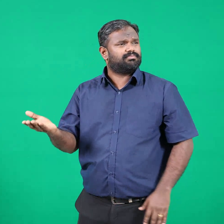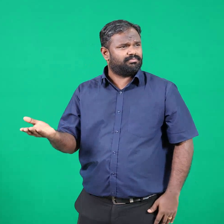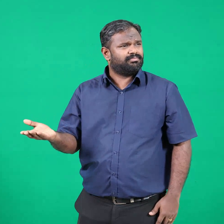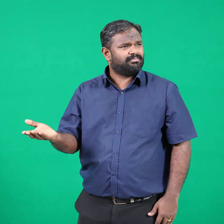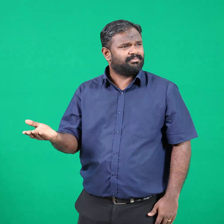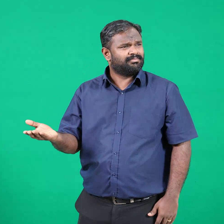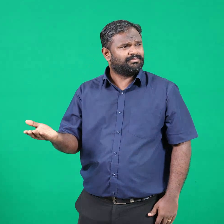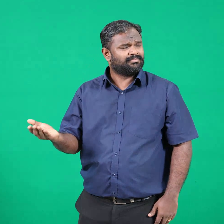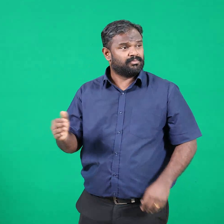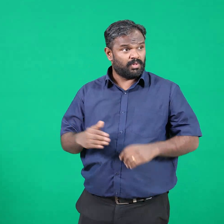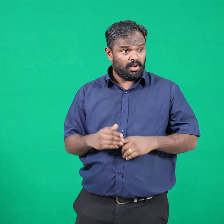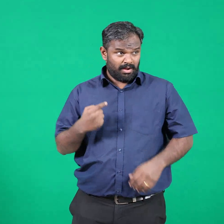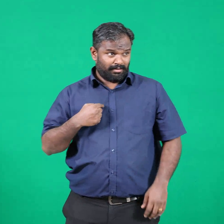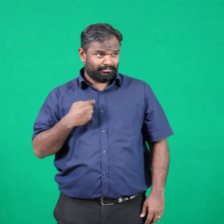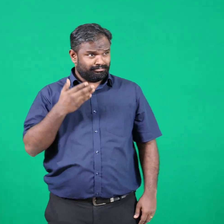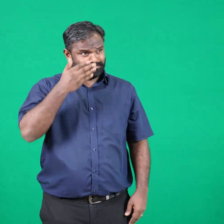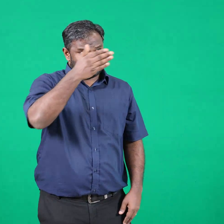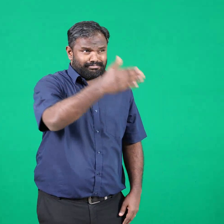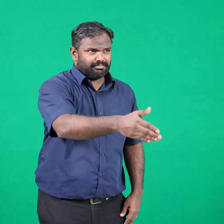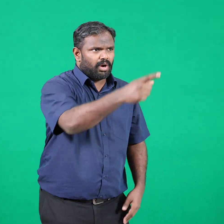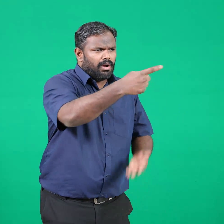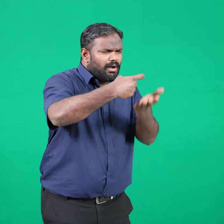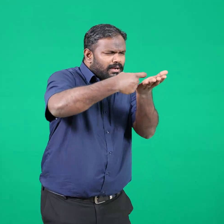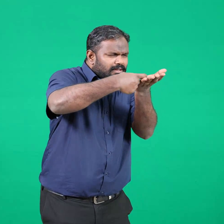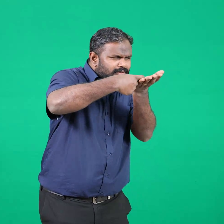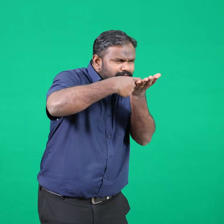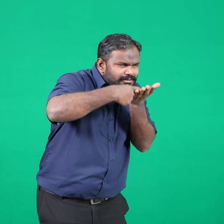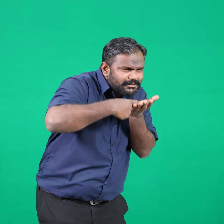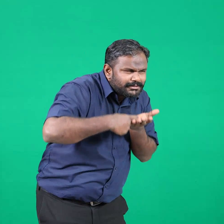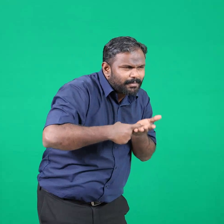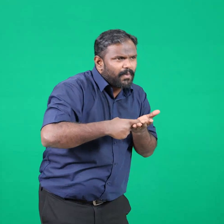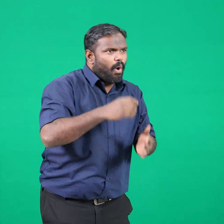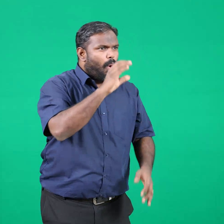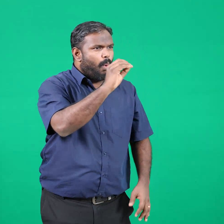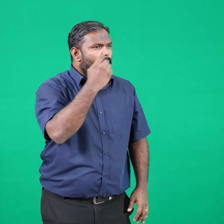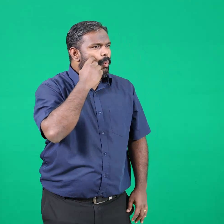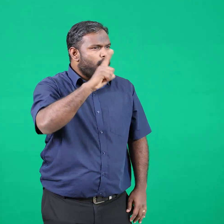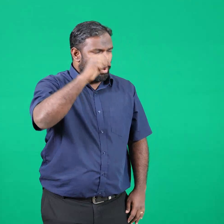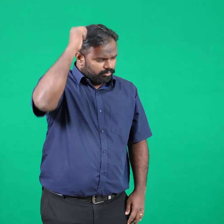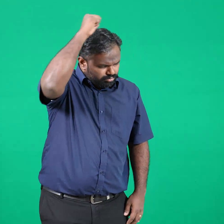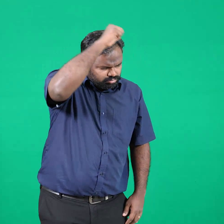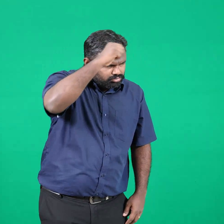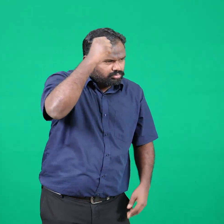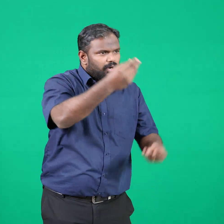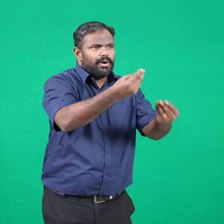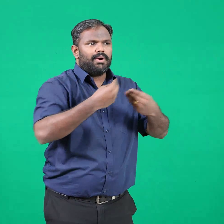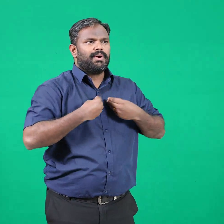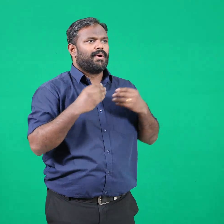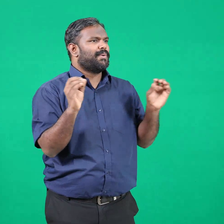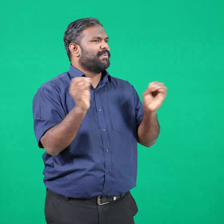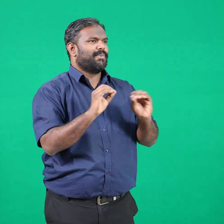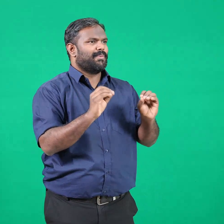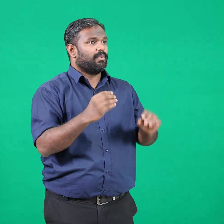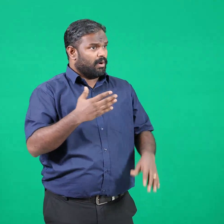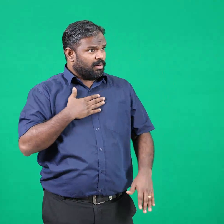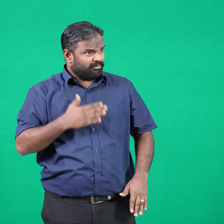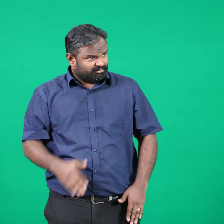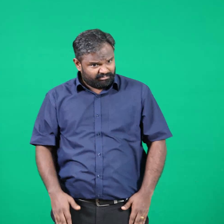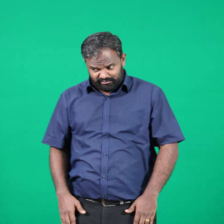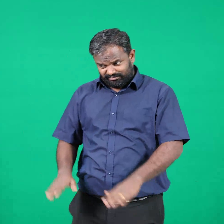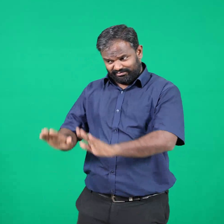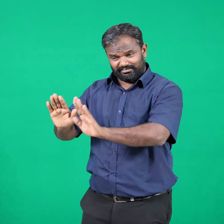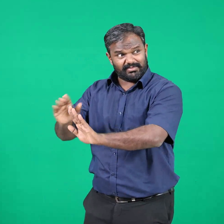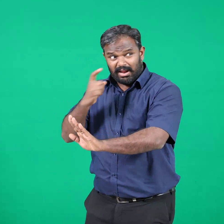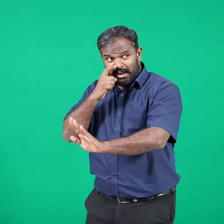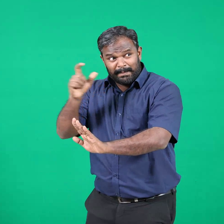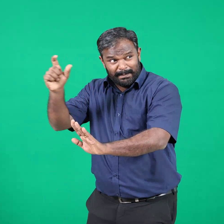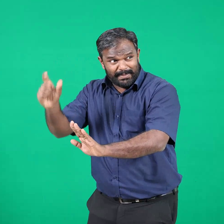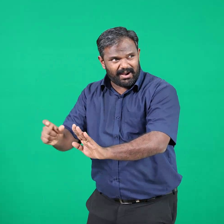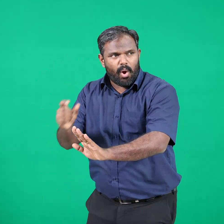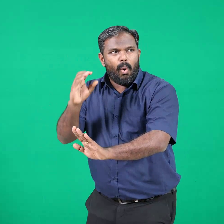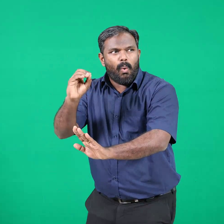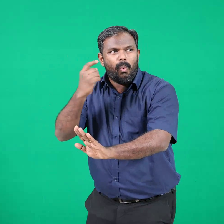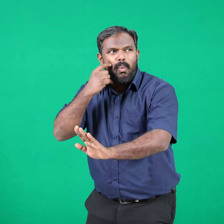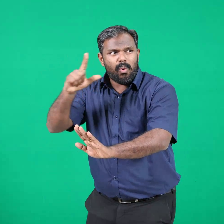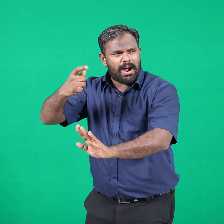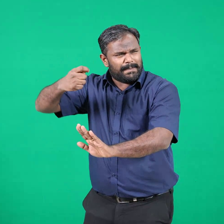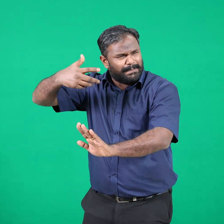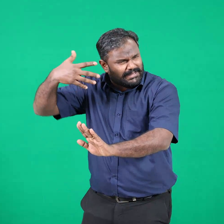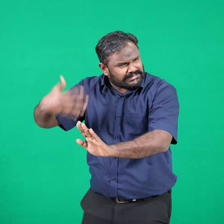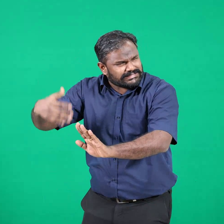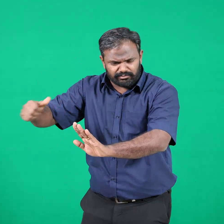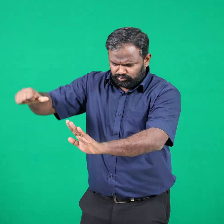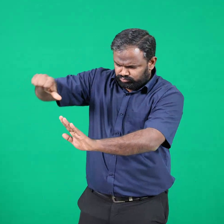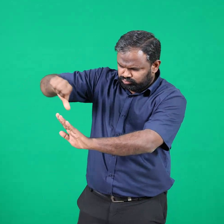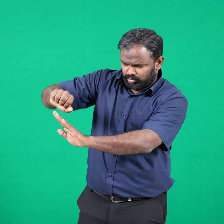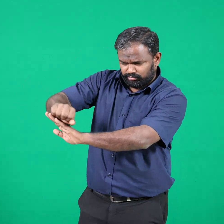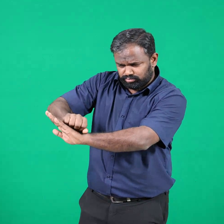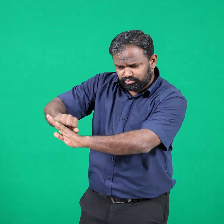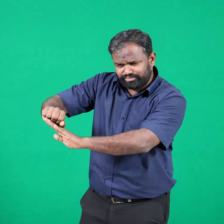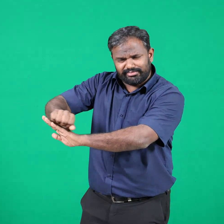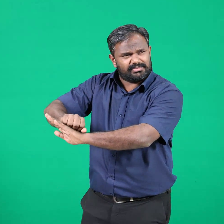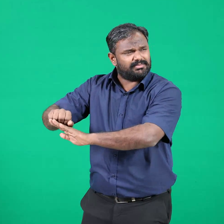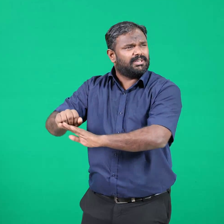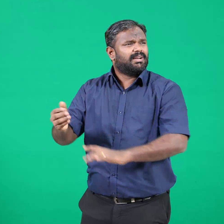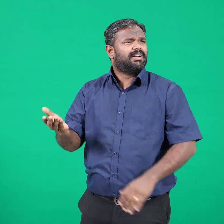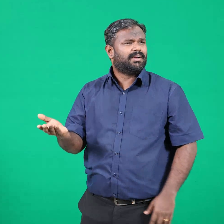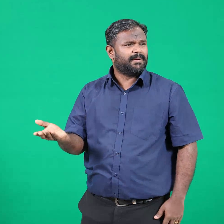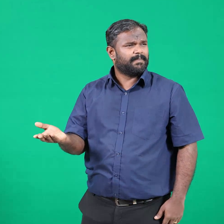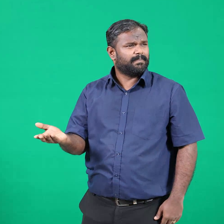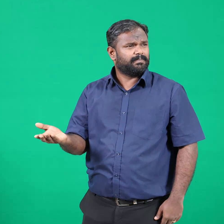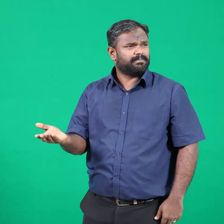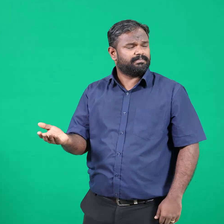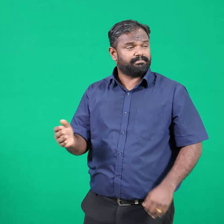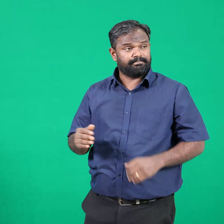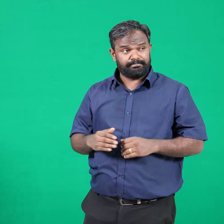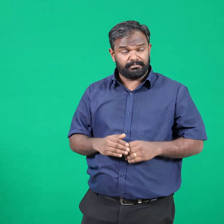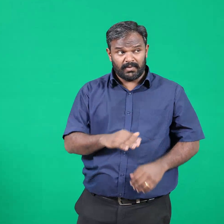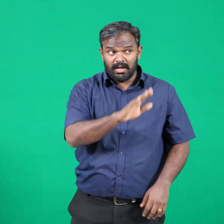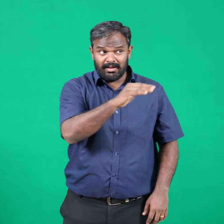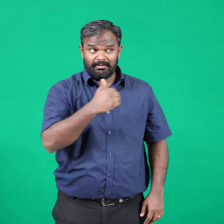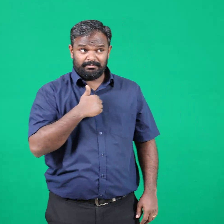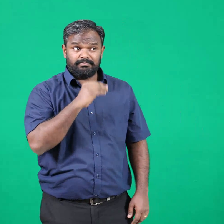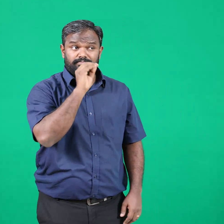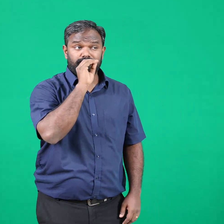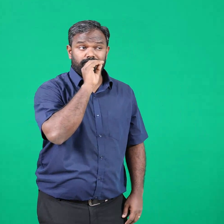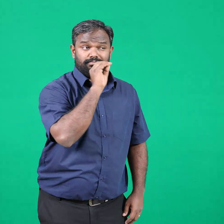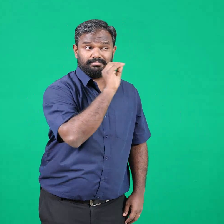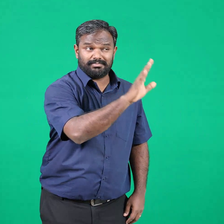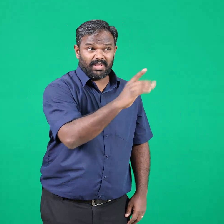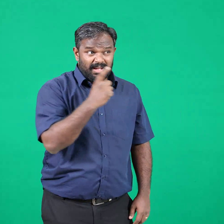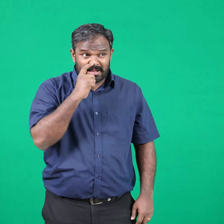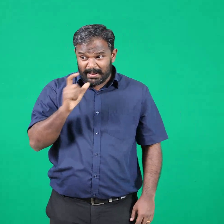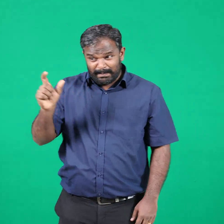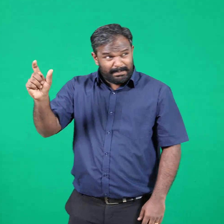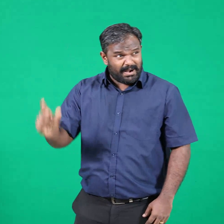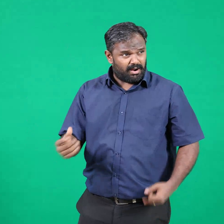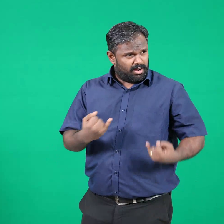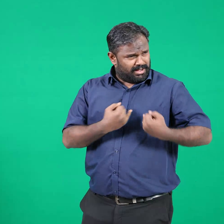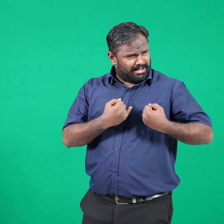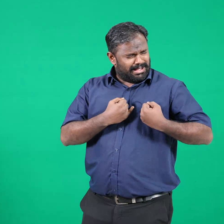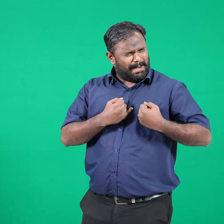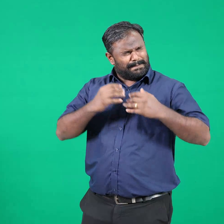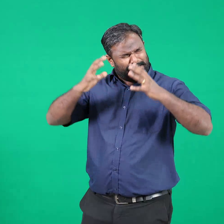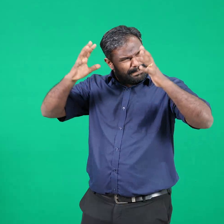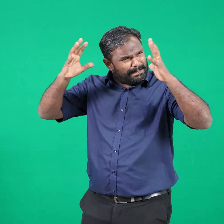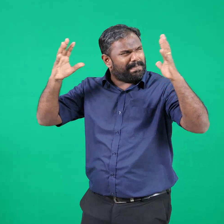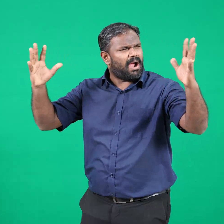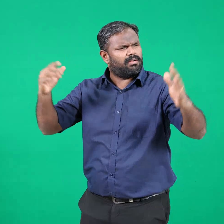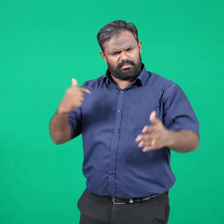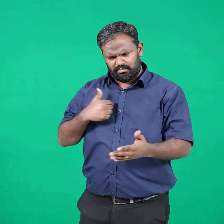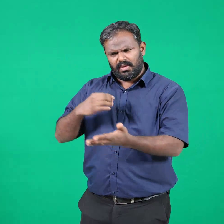You did not anoint My head with oil, but she has anointed My feet with perfume.